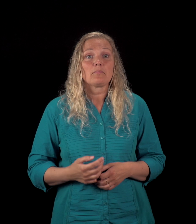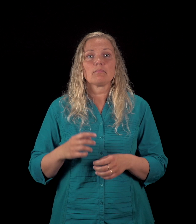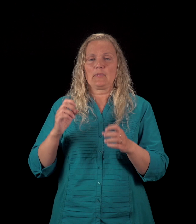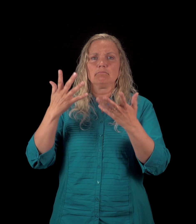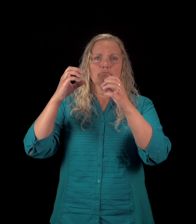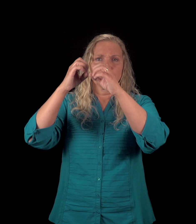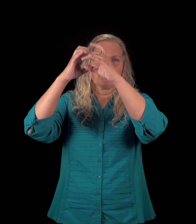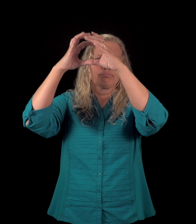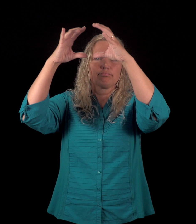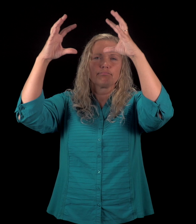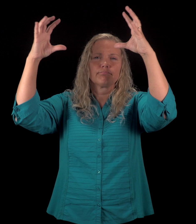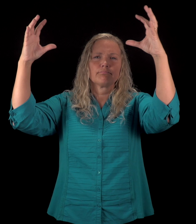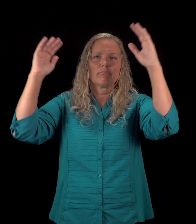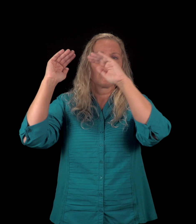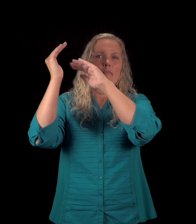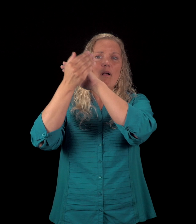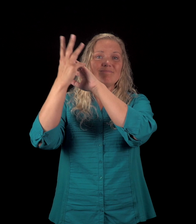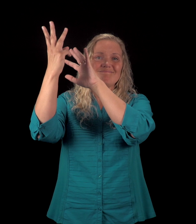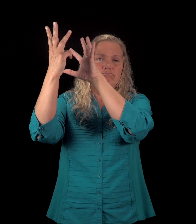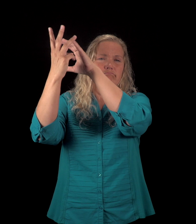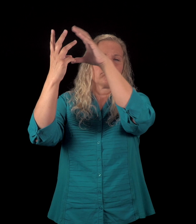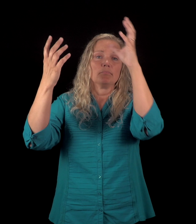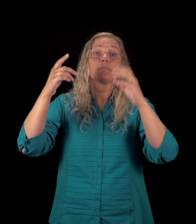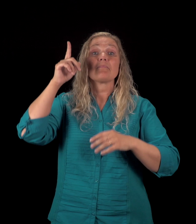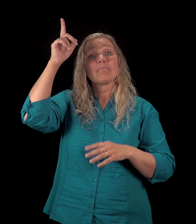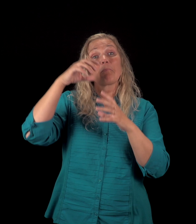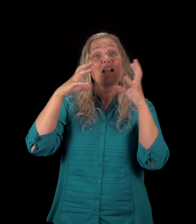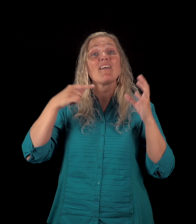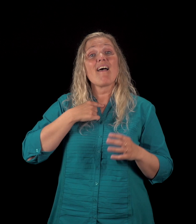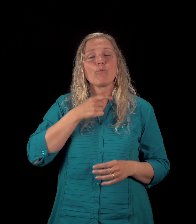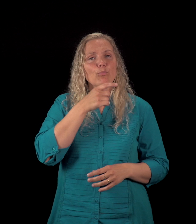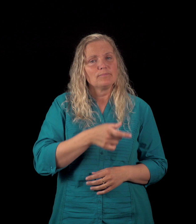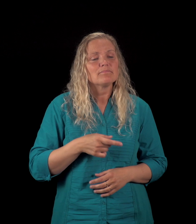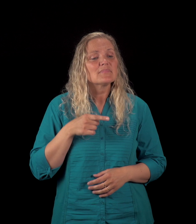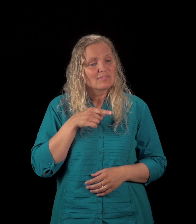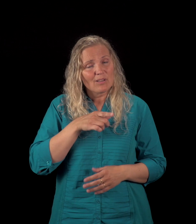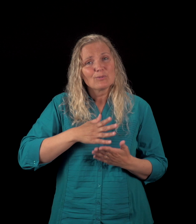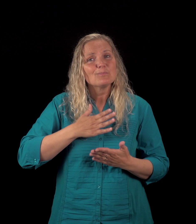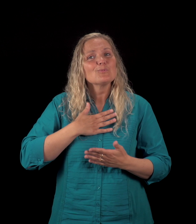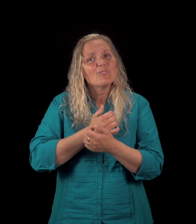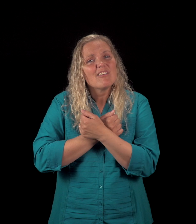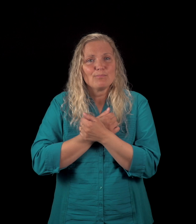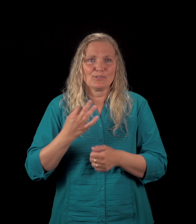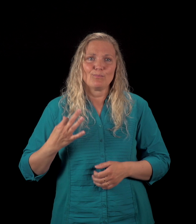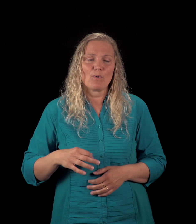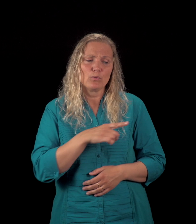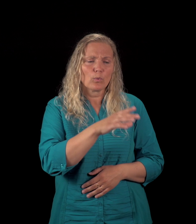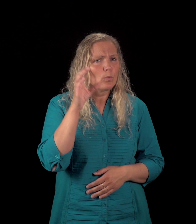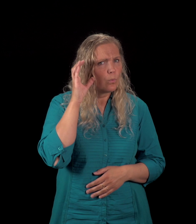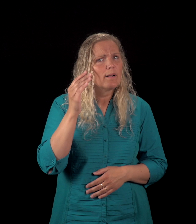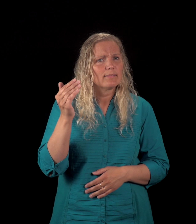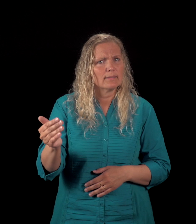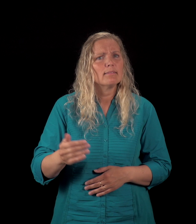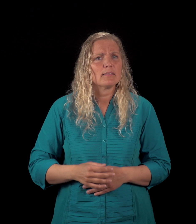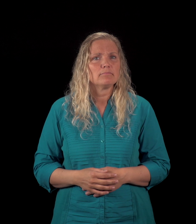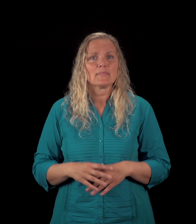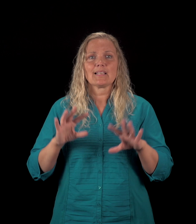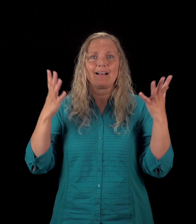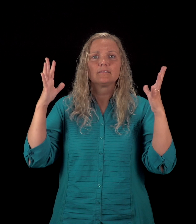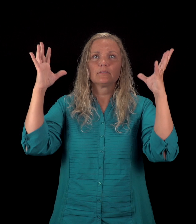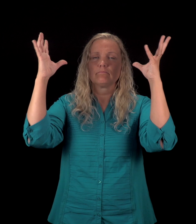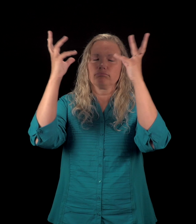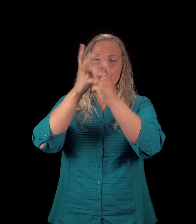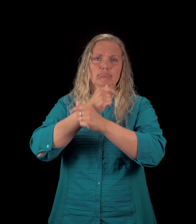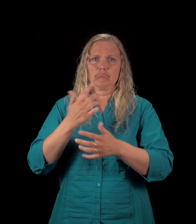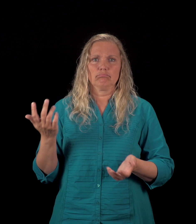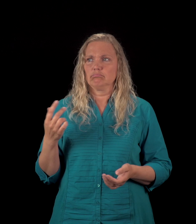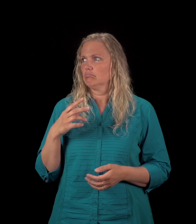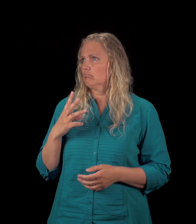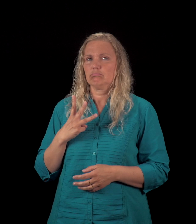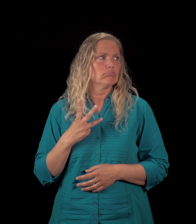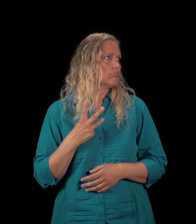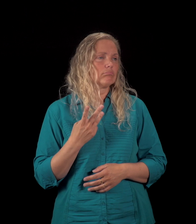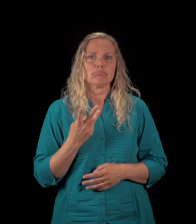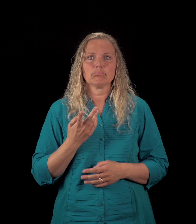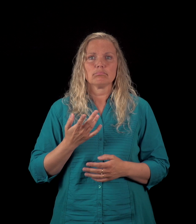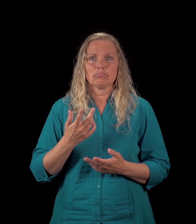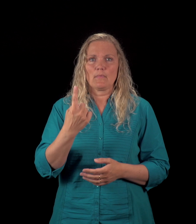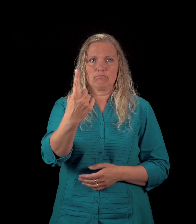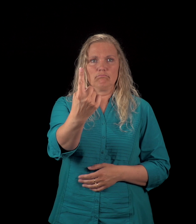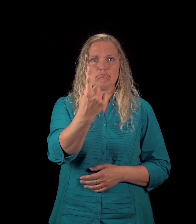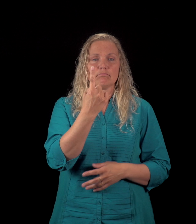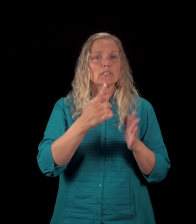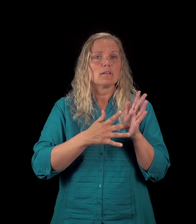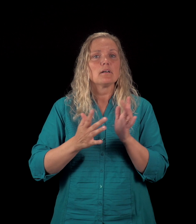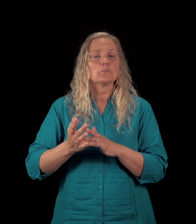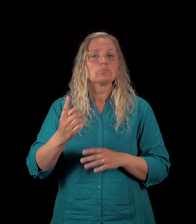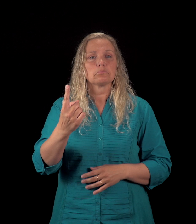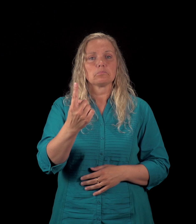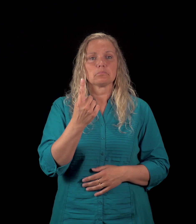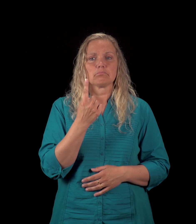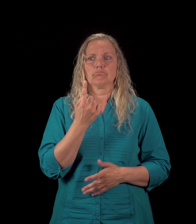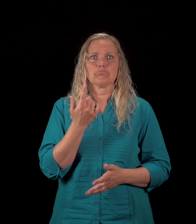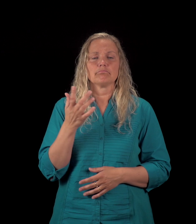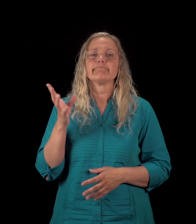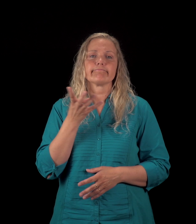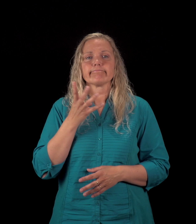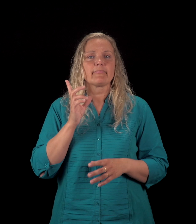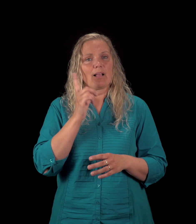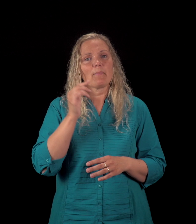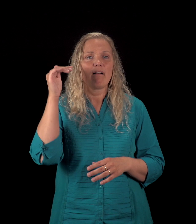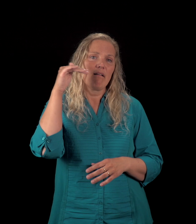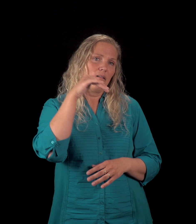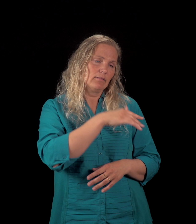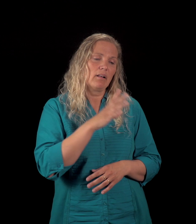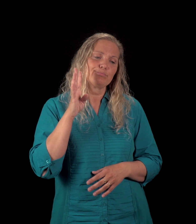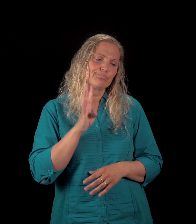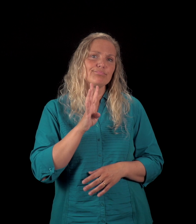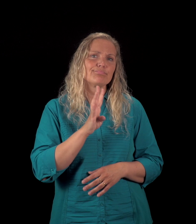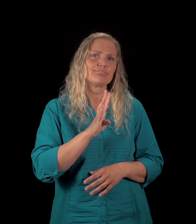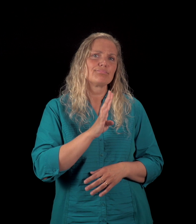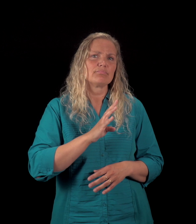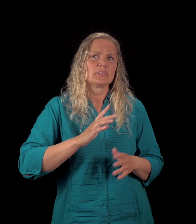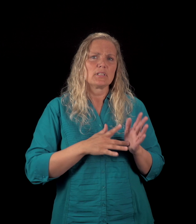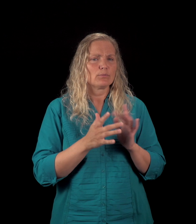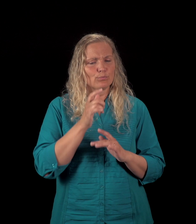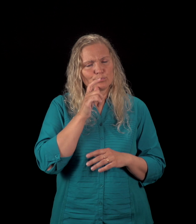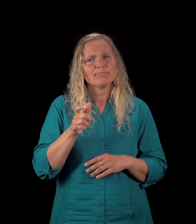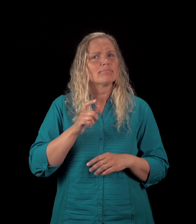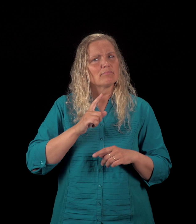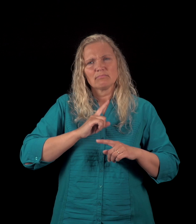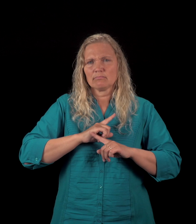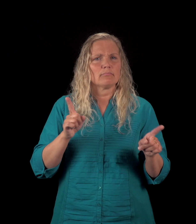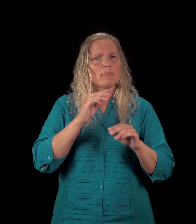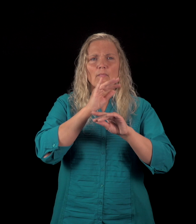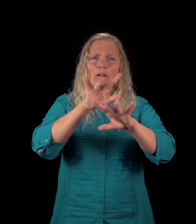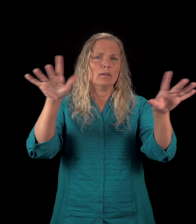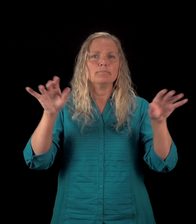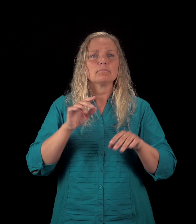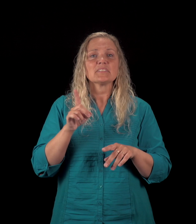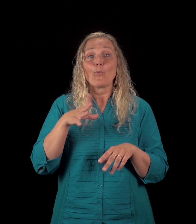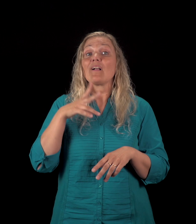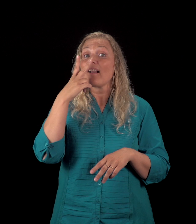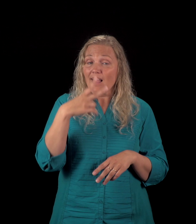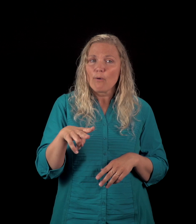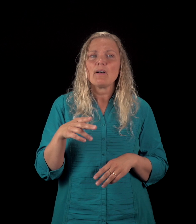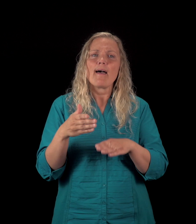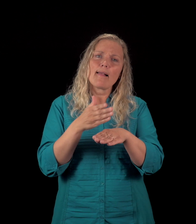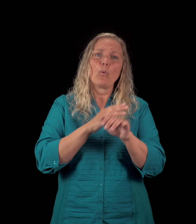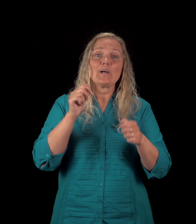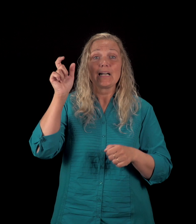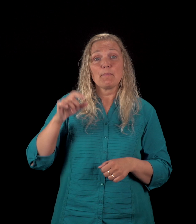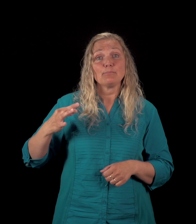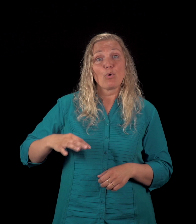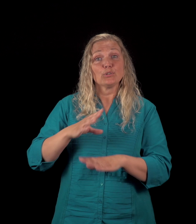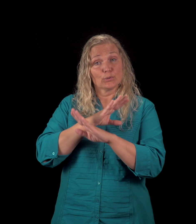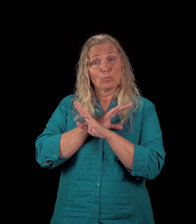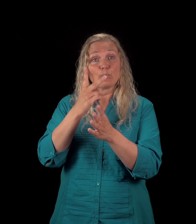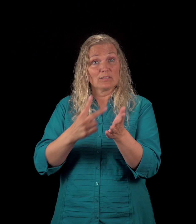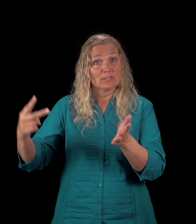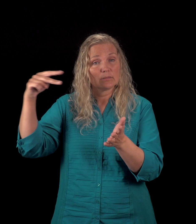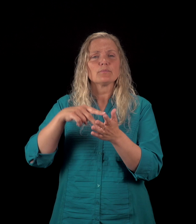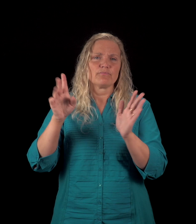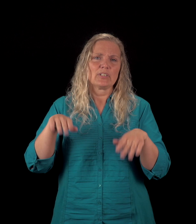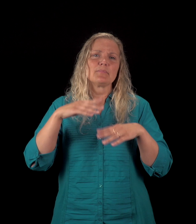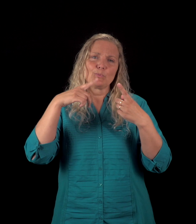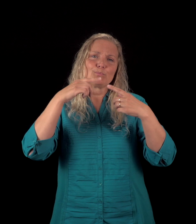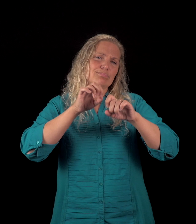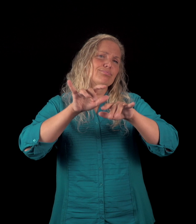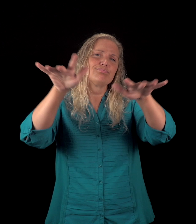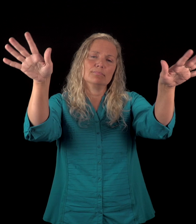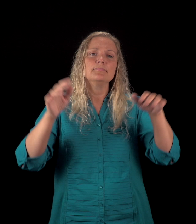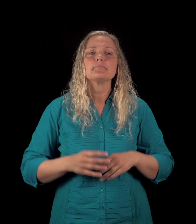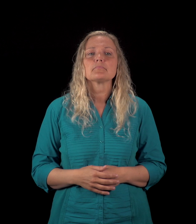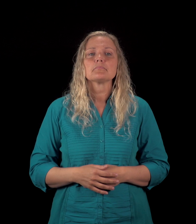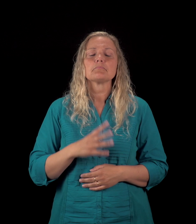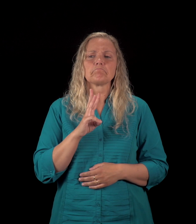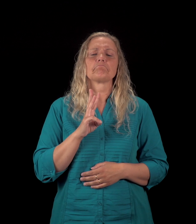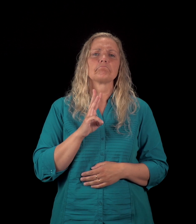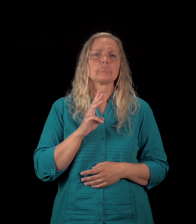Suddenly, when they looked around, they saw no one with them except Jesus. As they were coming down the mountain, Jesus admonished them not to tell anyone what they had seen until the Son of Man had risen from the dead.